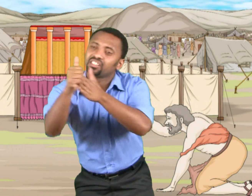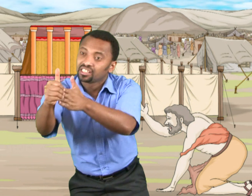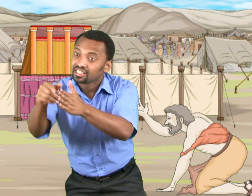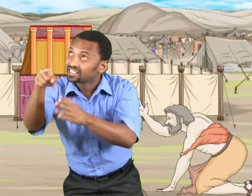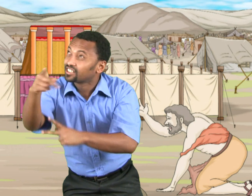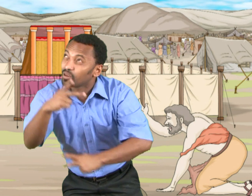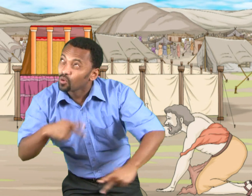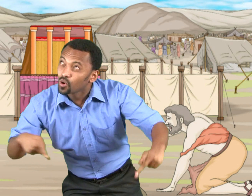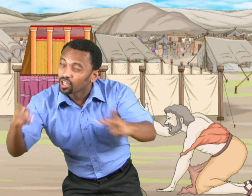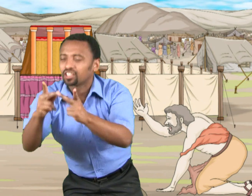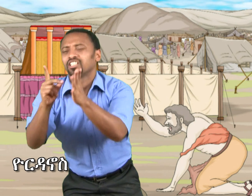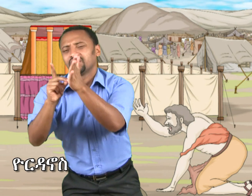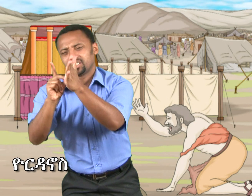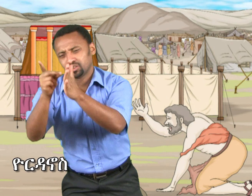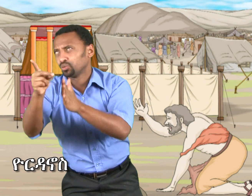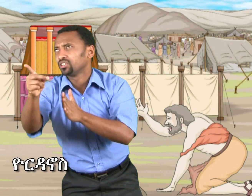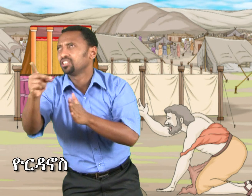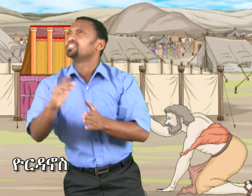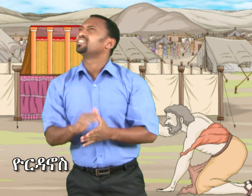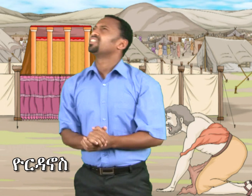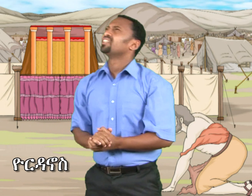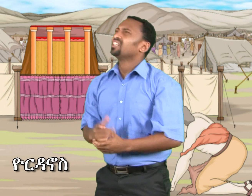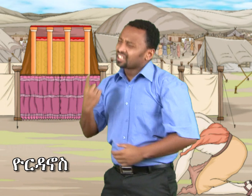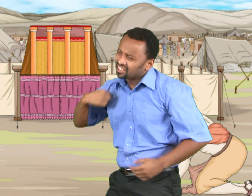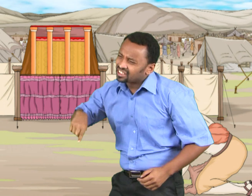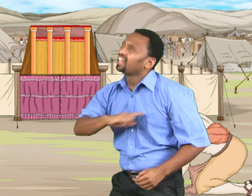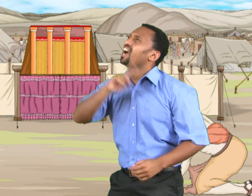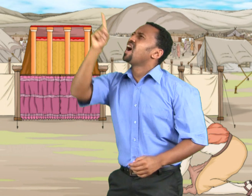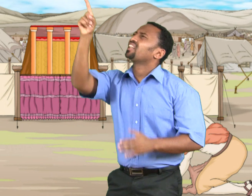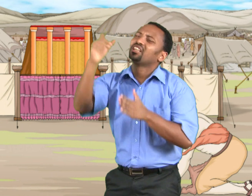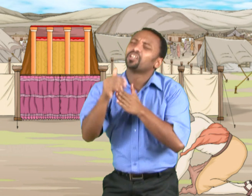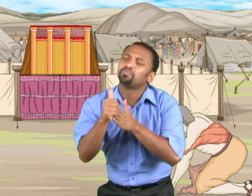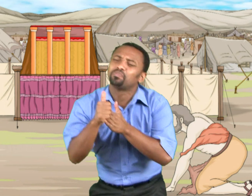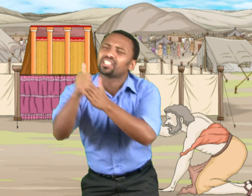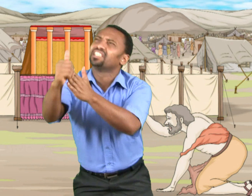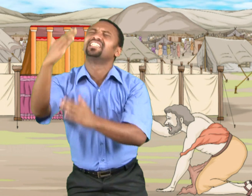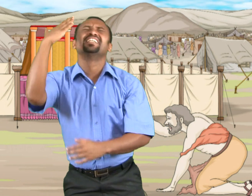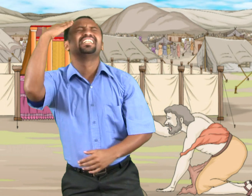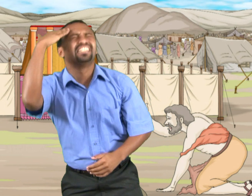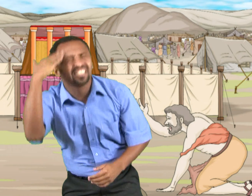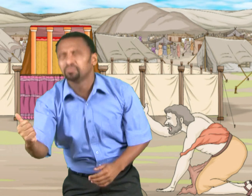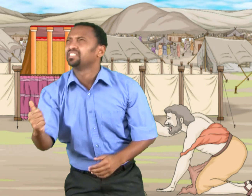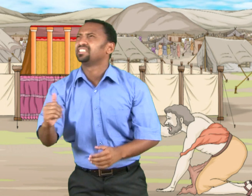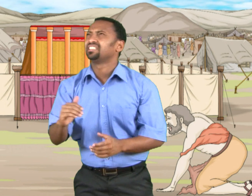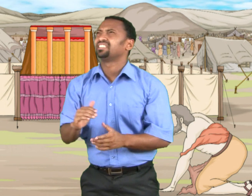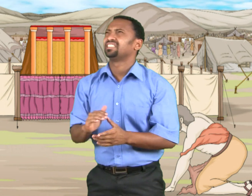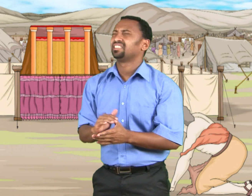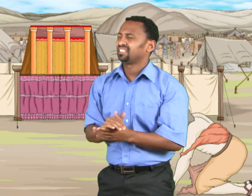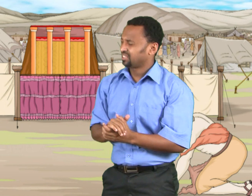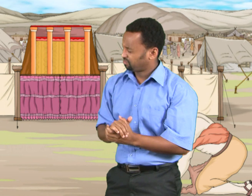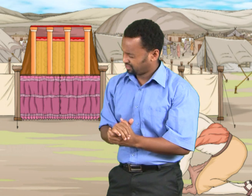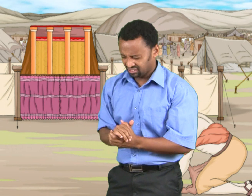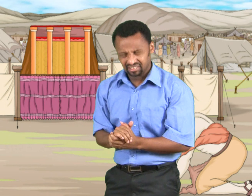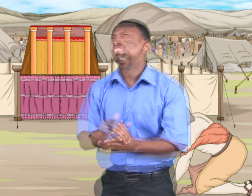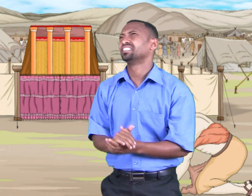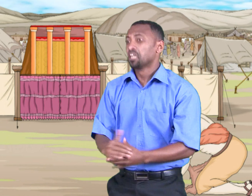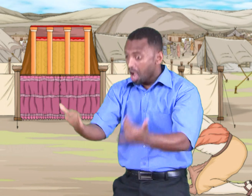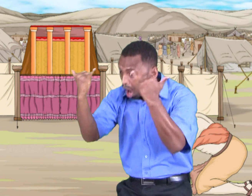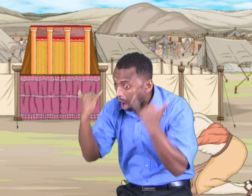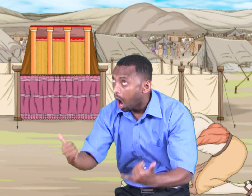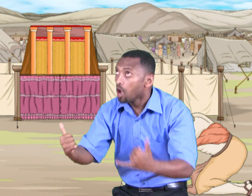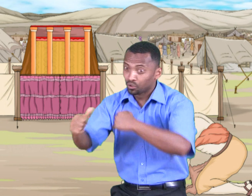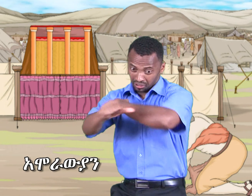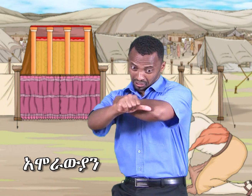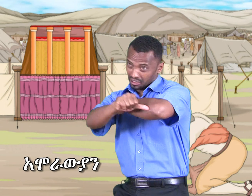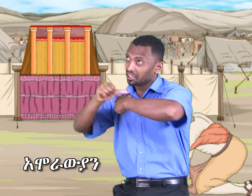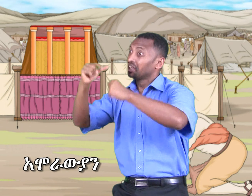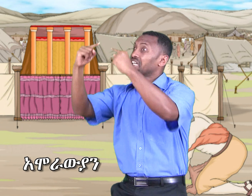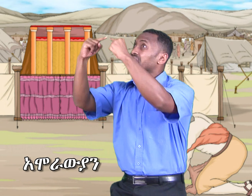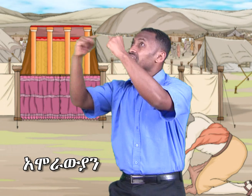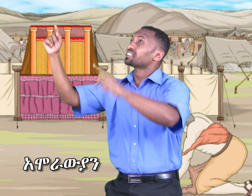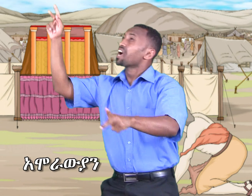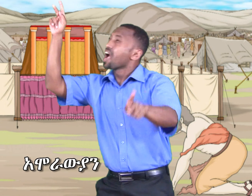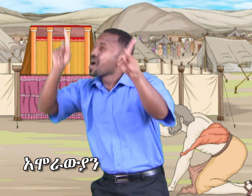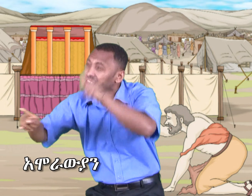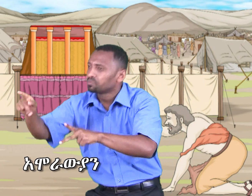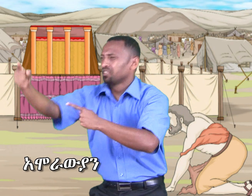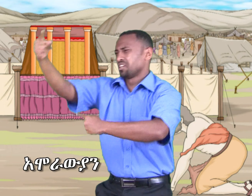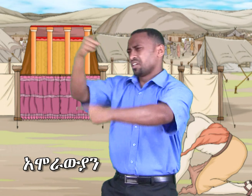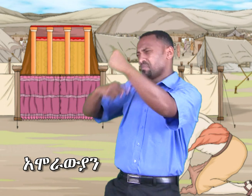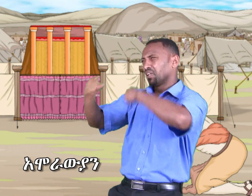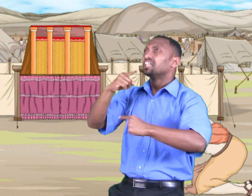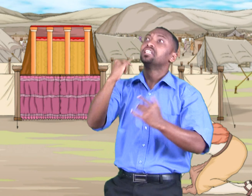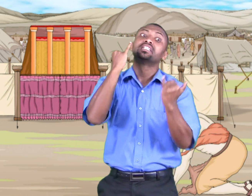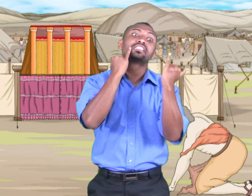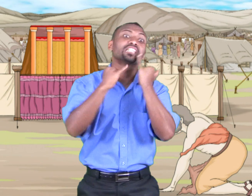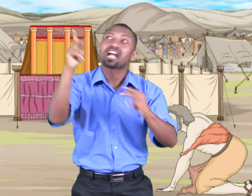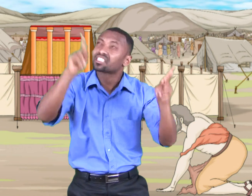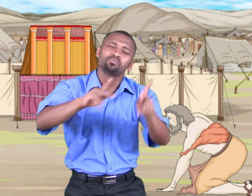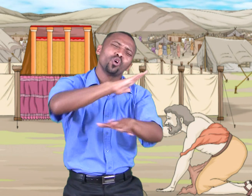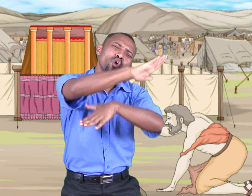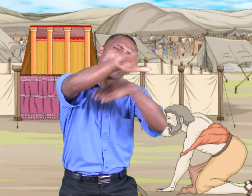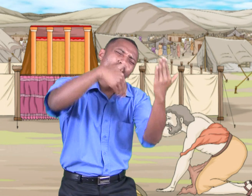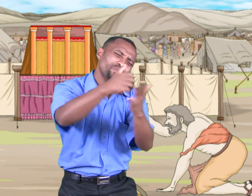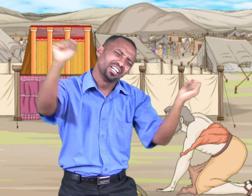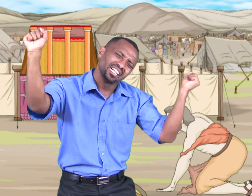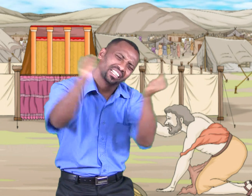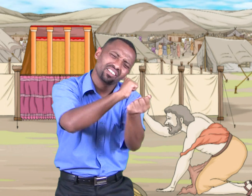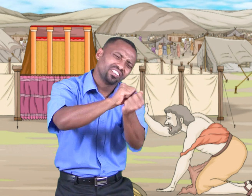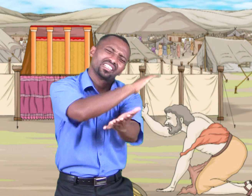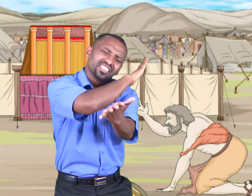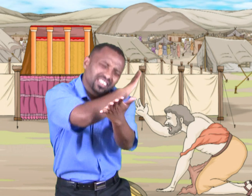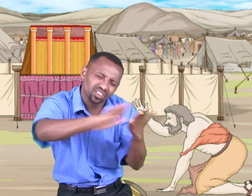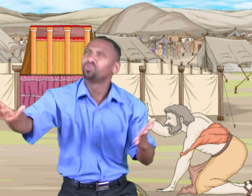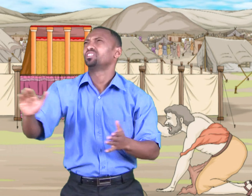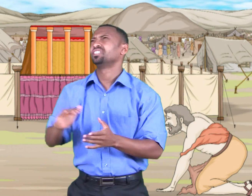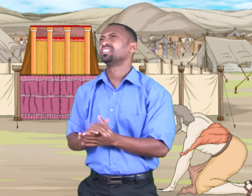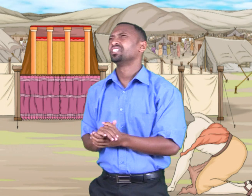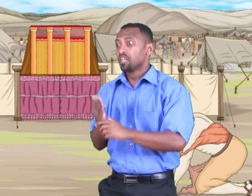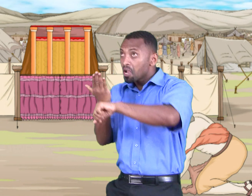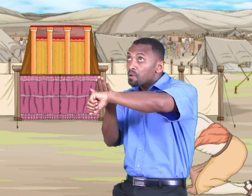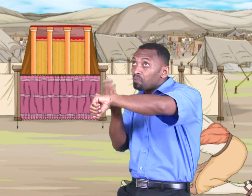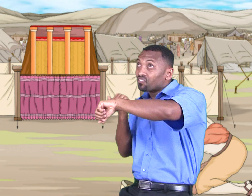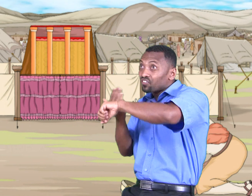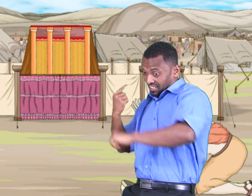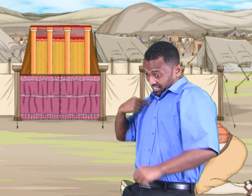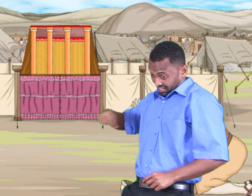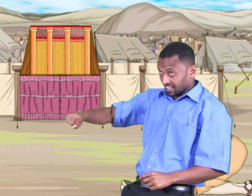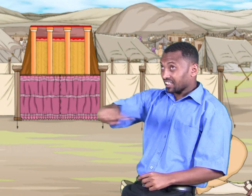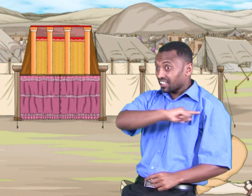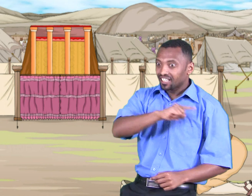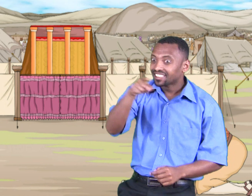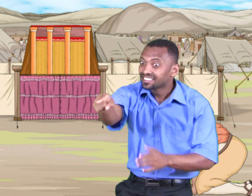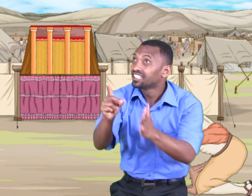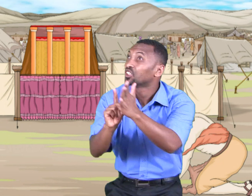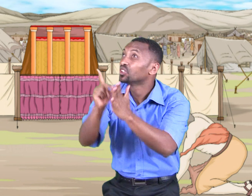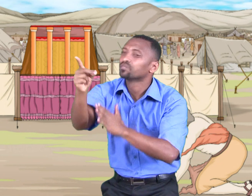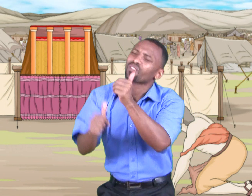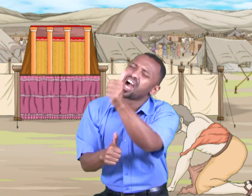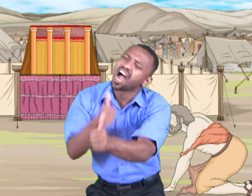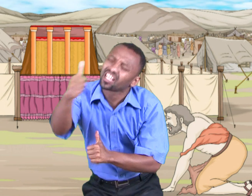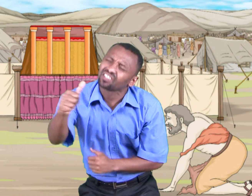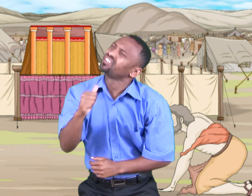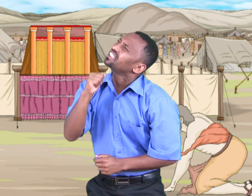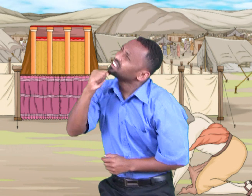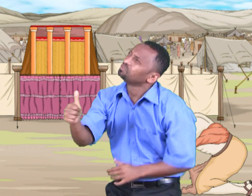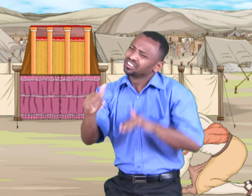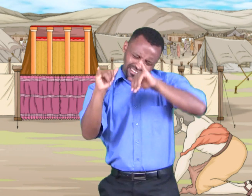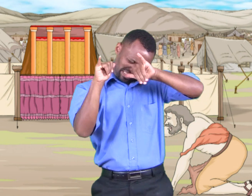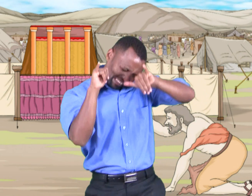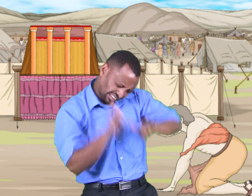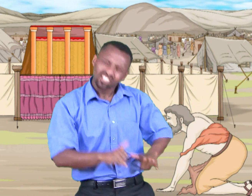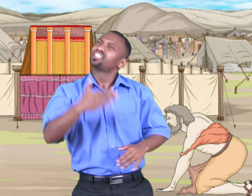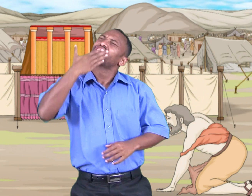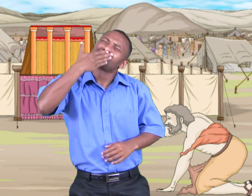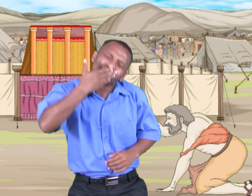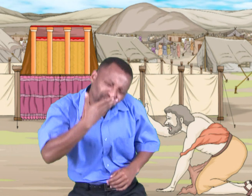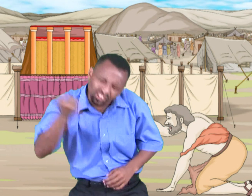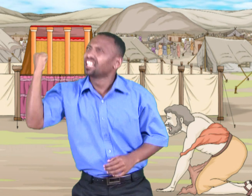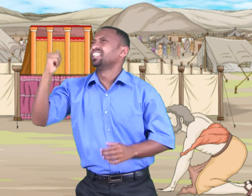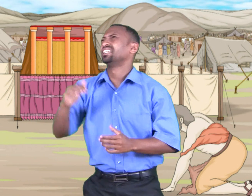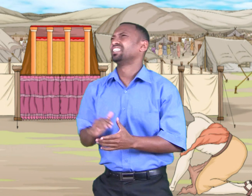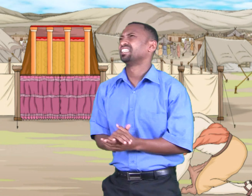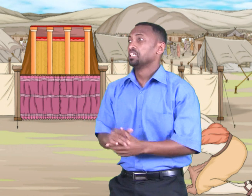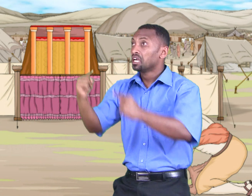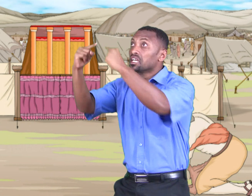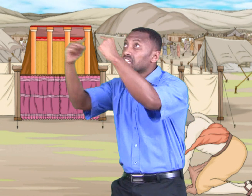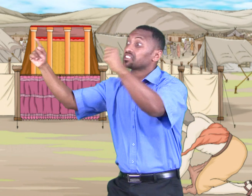If only we had been content to stay on the other side of the Jordan!